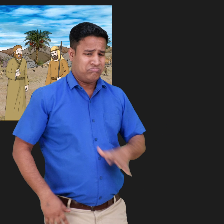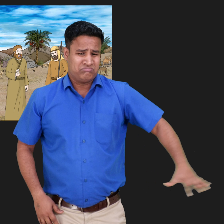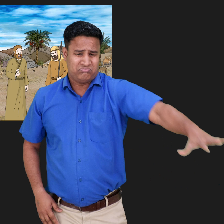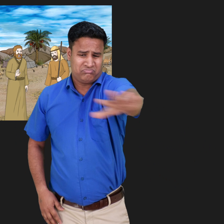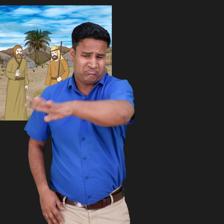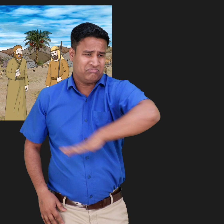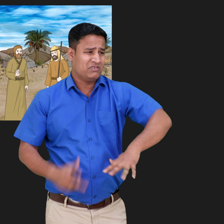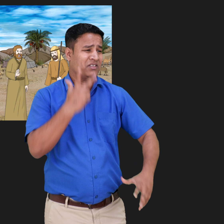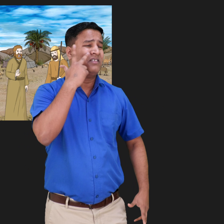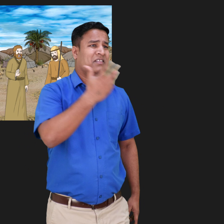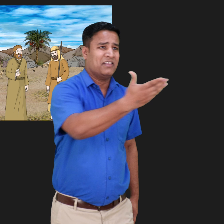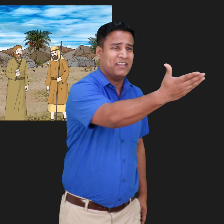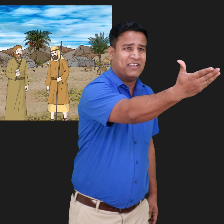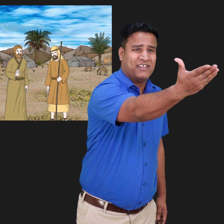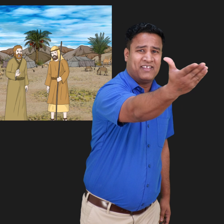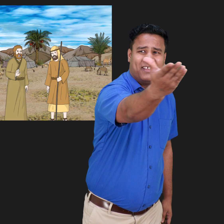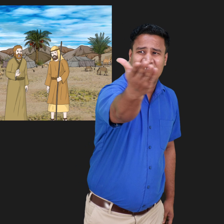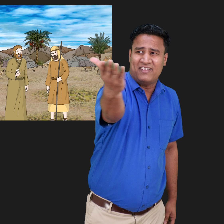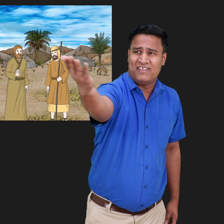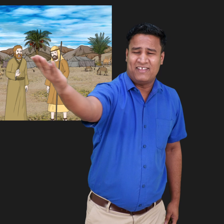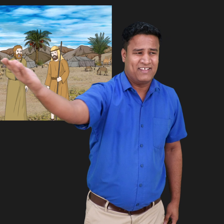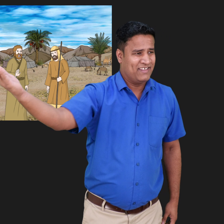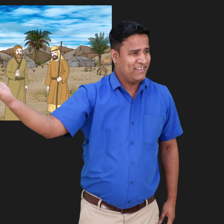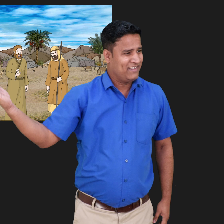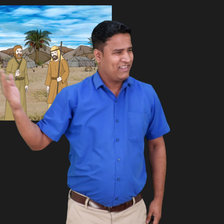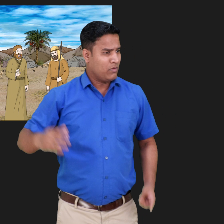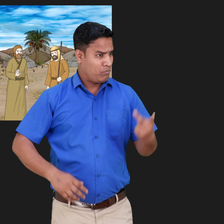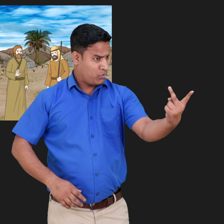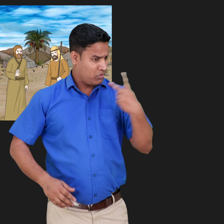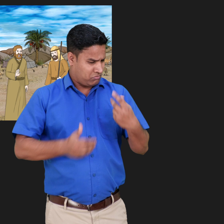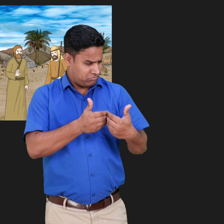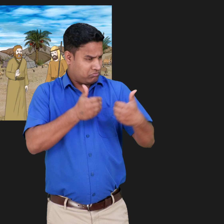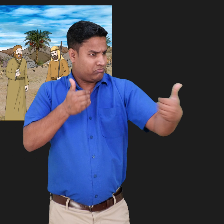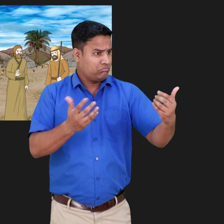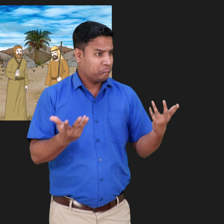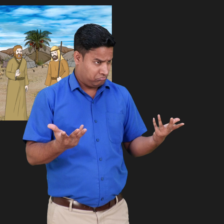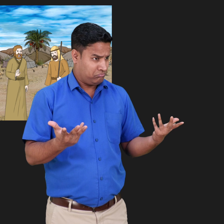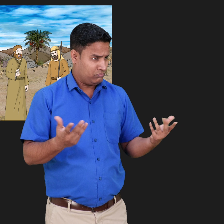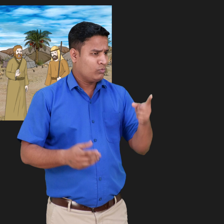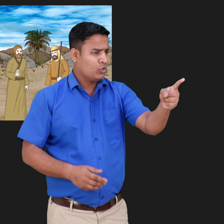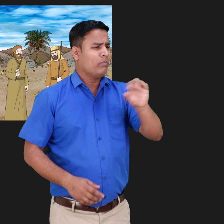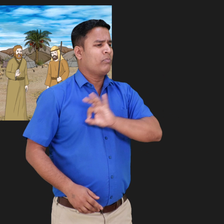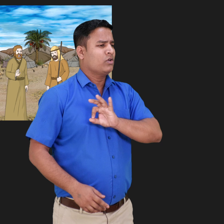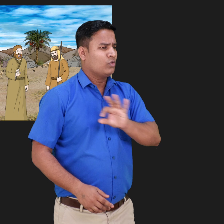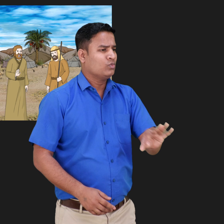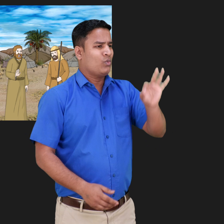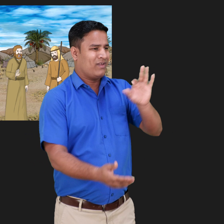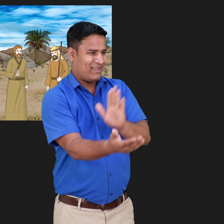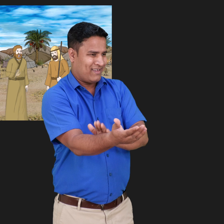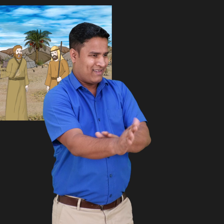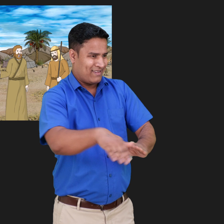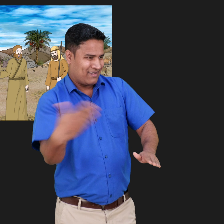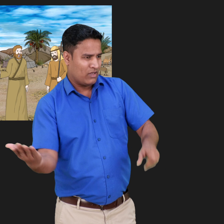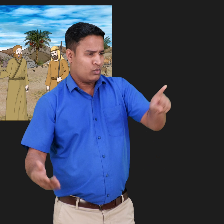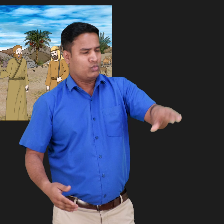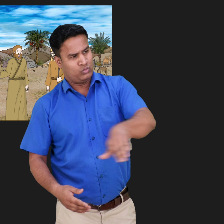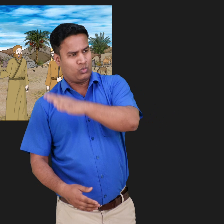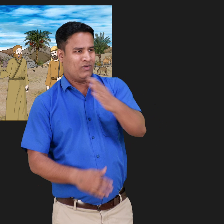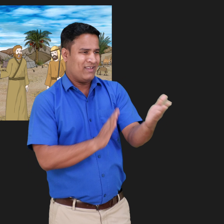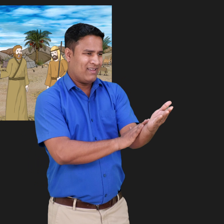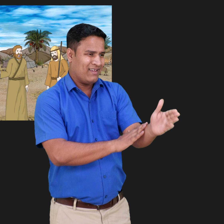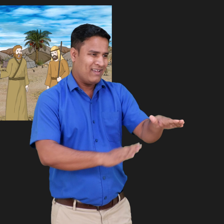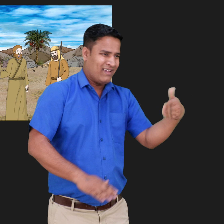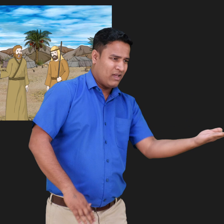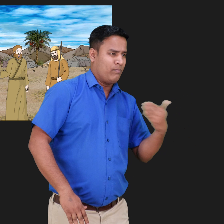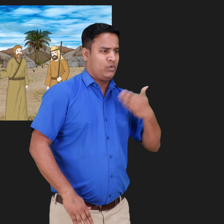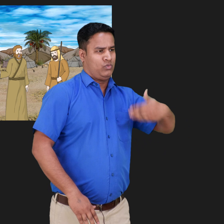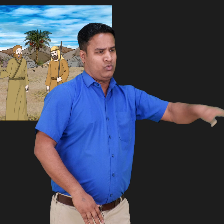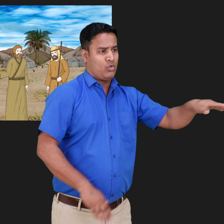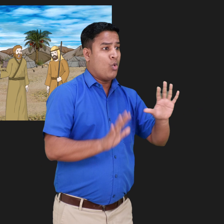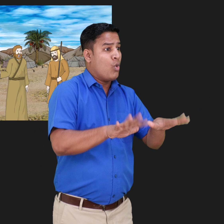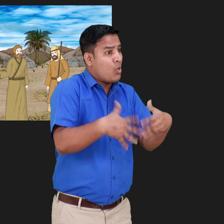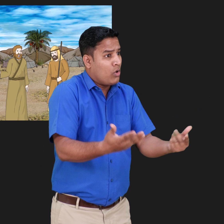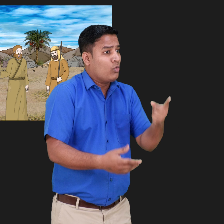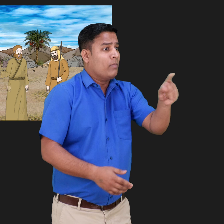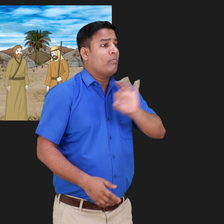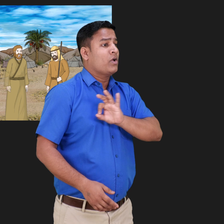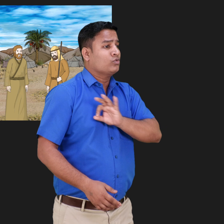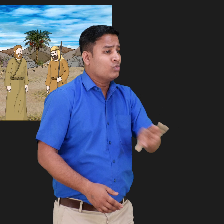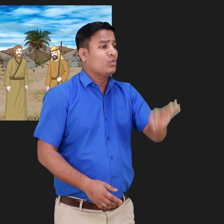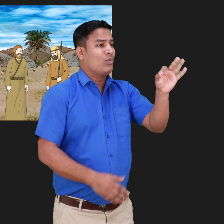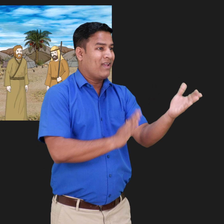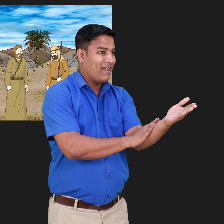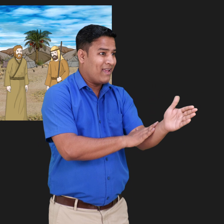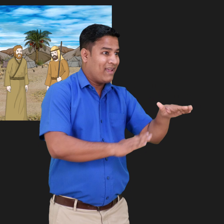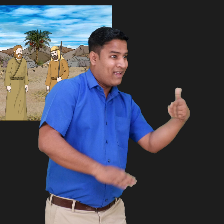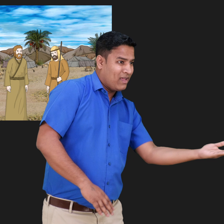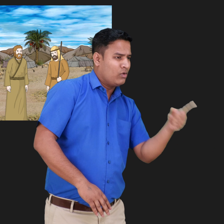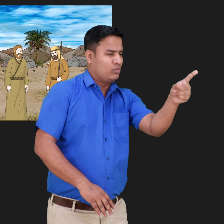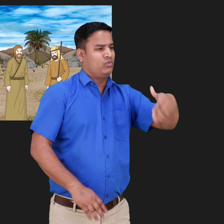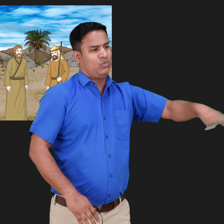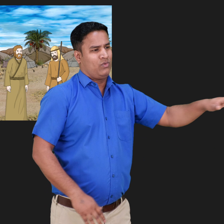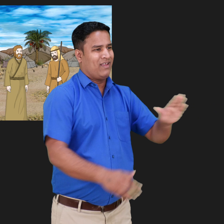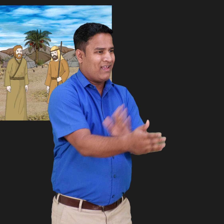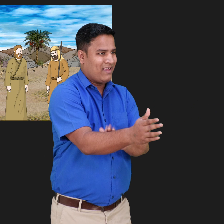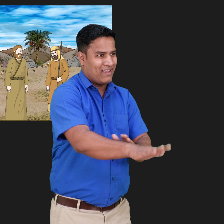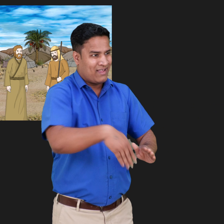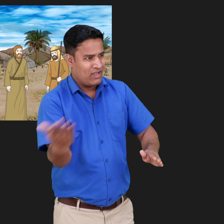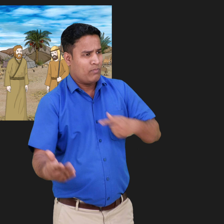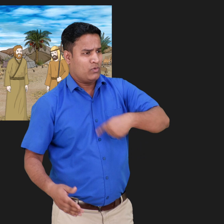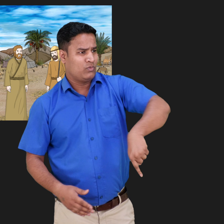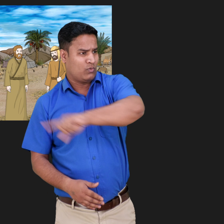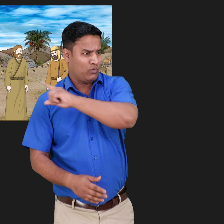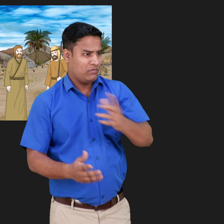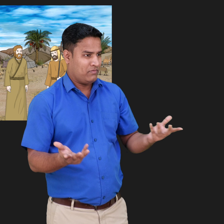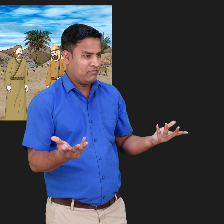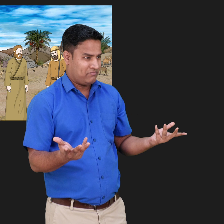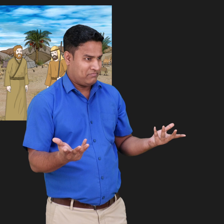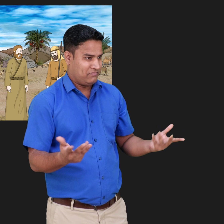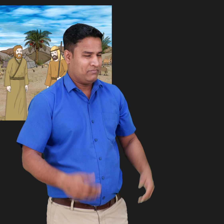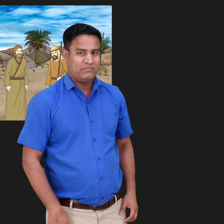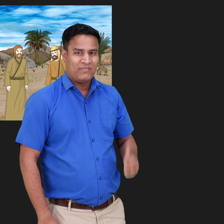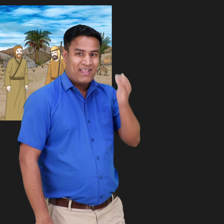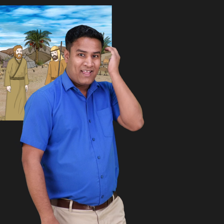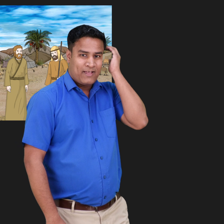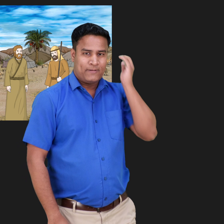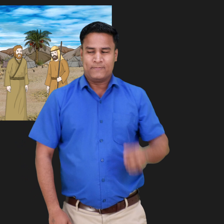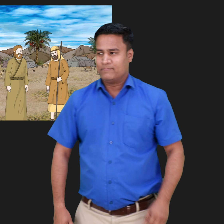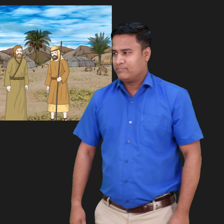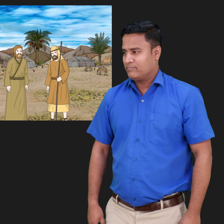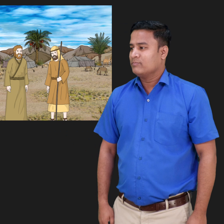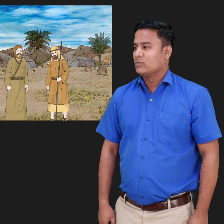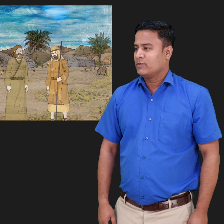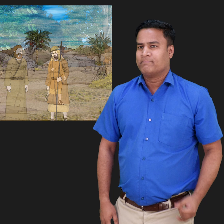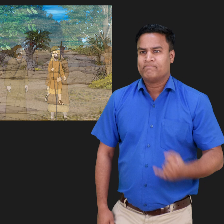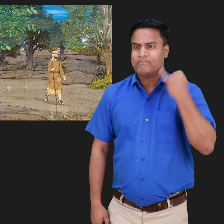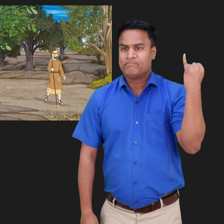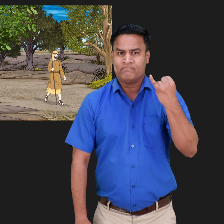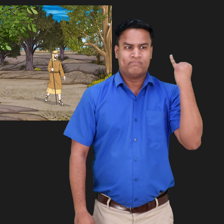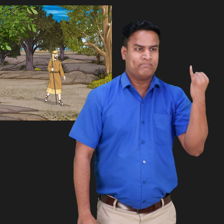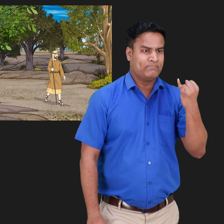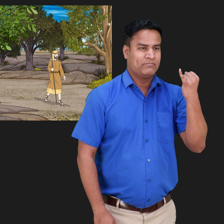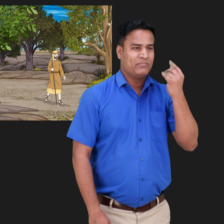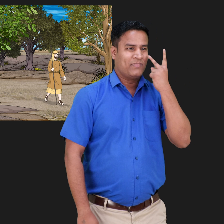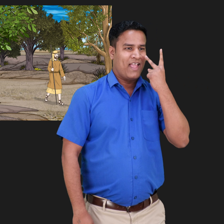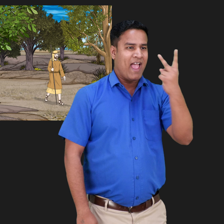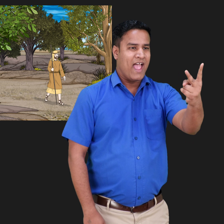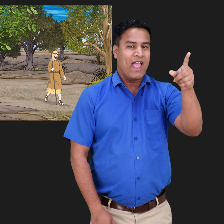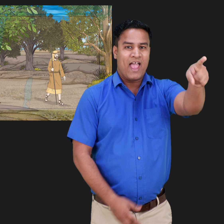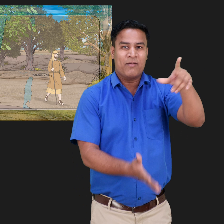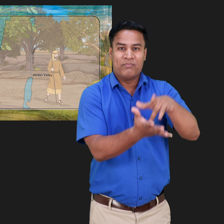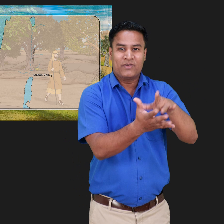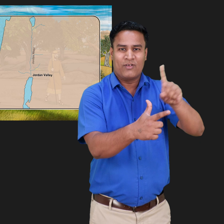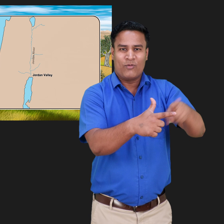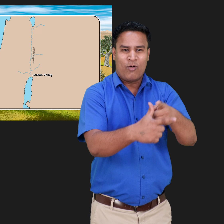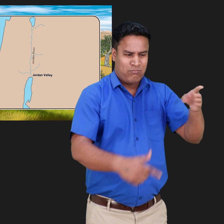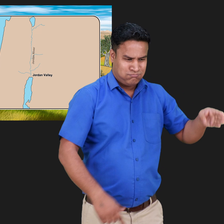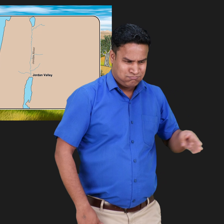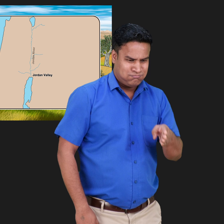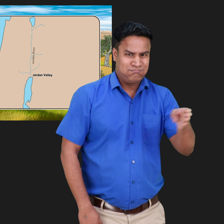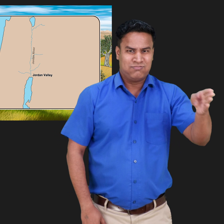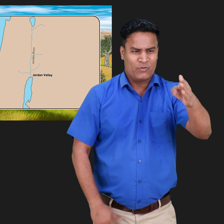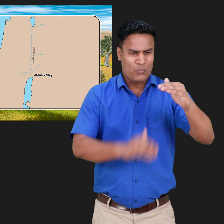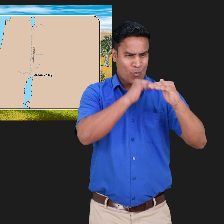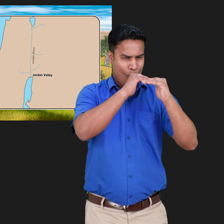Is not the whole land before you? Now separate yourself from me. If you go to the left, I will go to the right; if you go to the right, I will go to the left.”